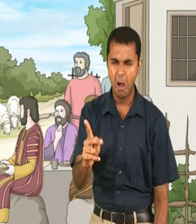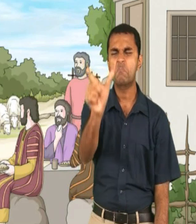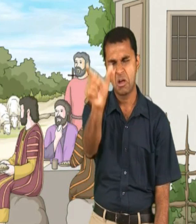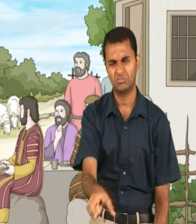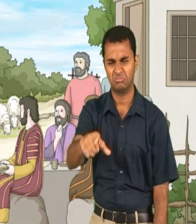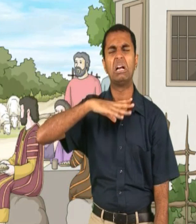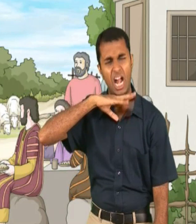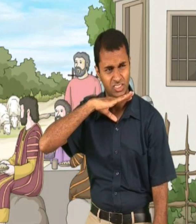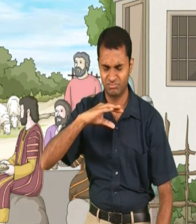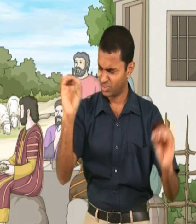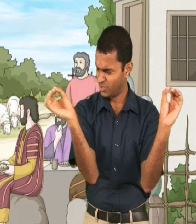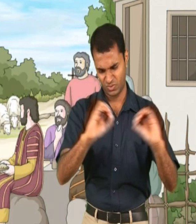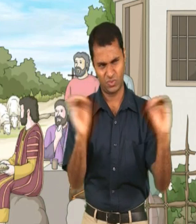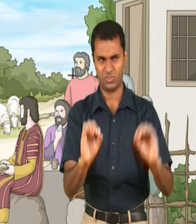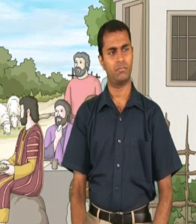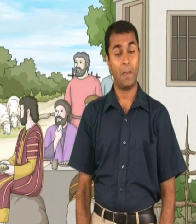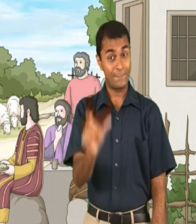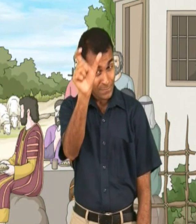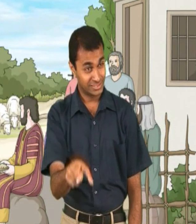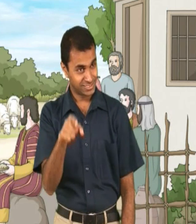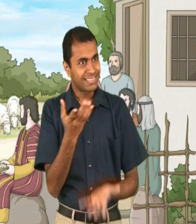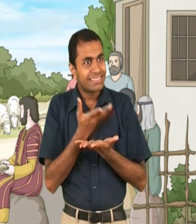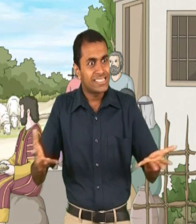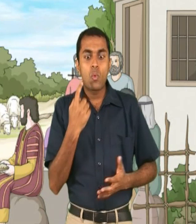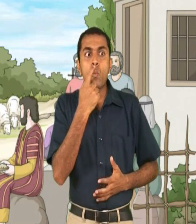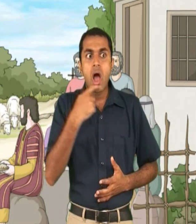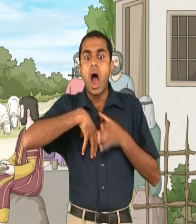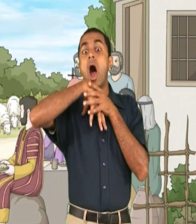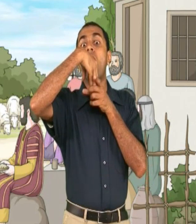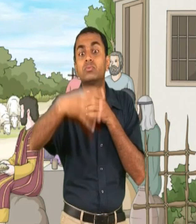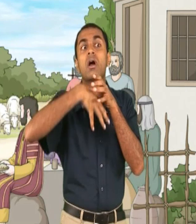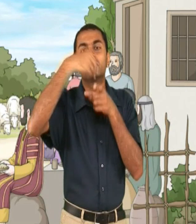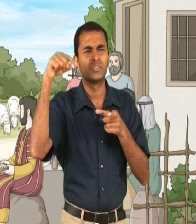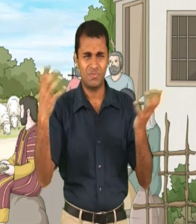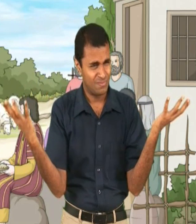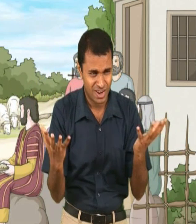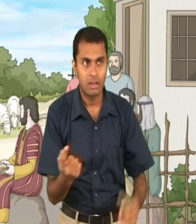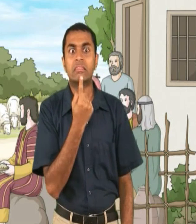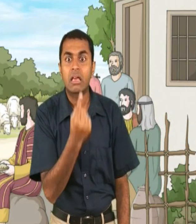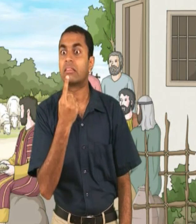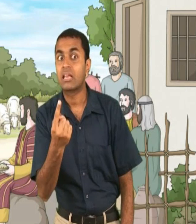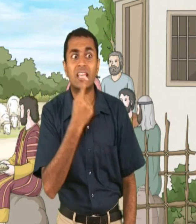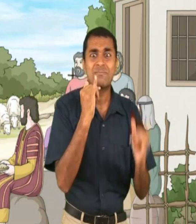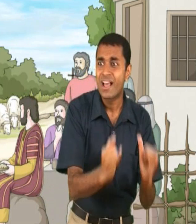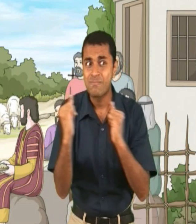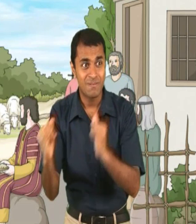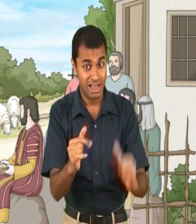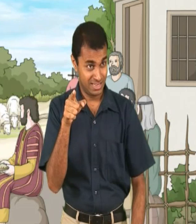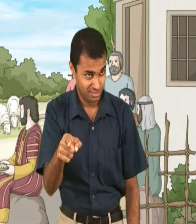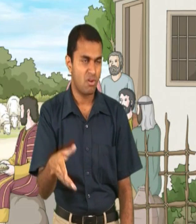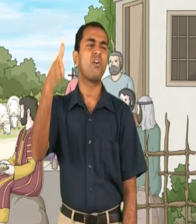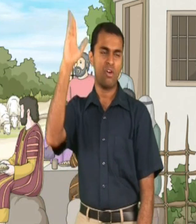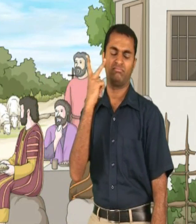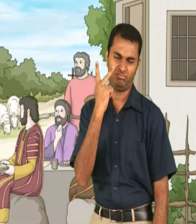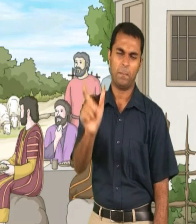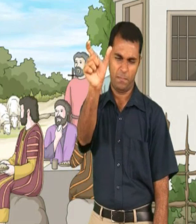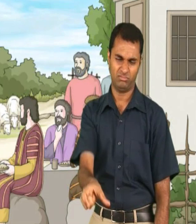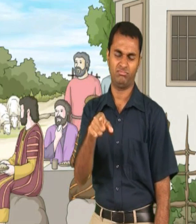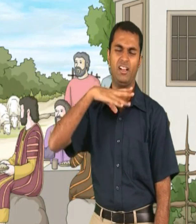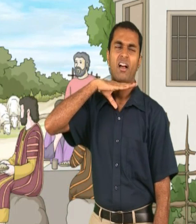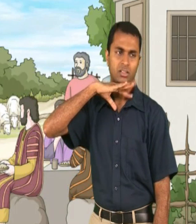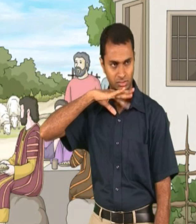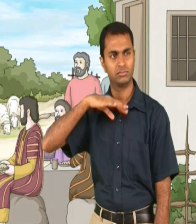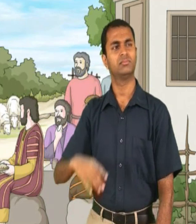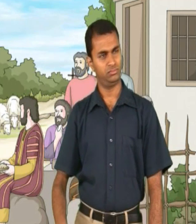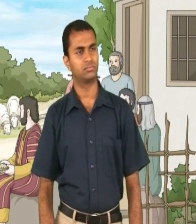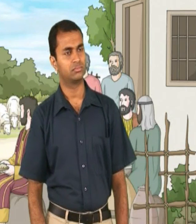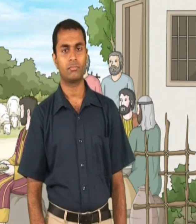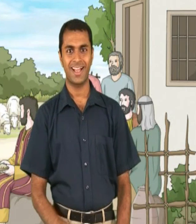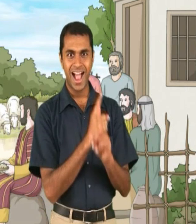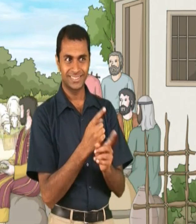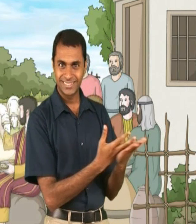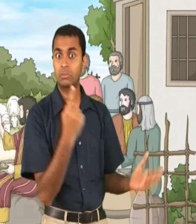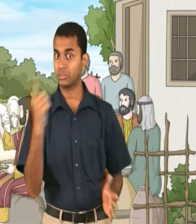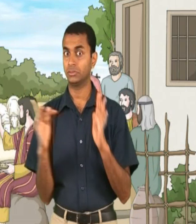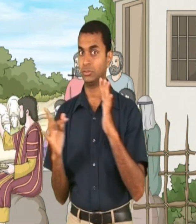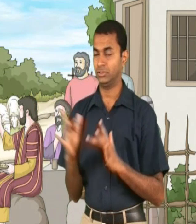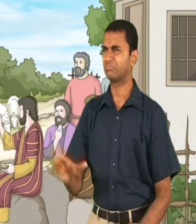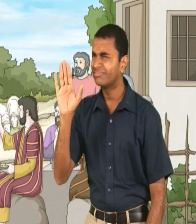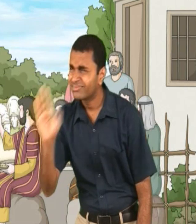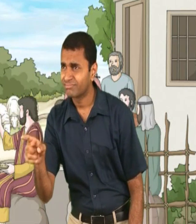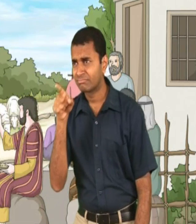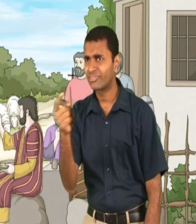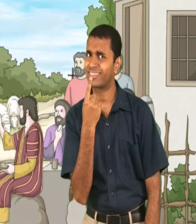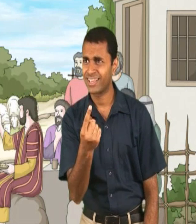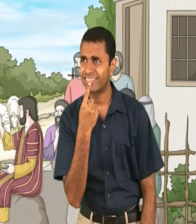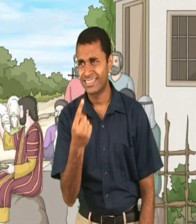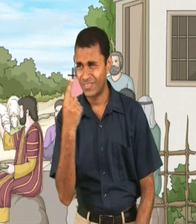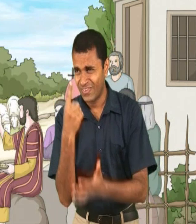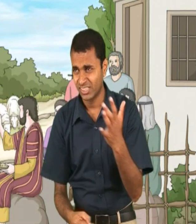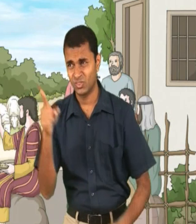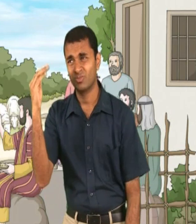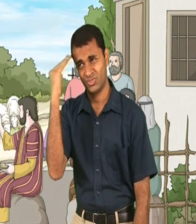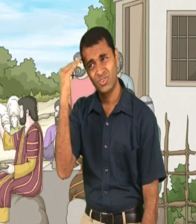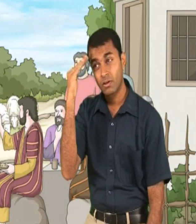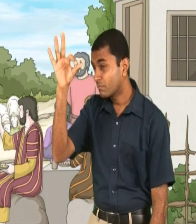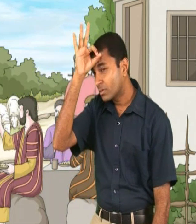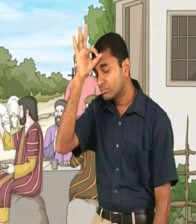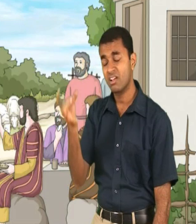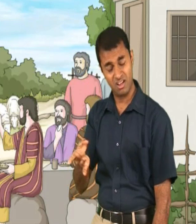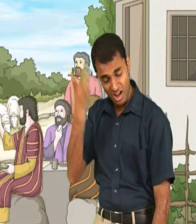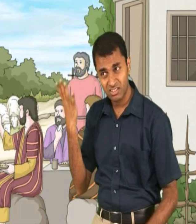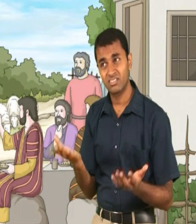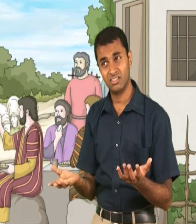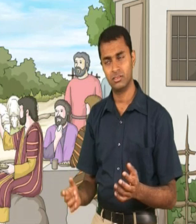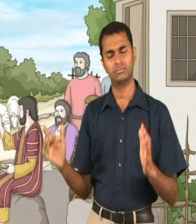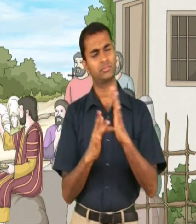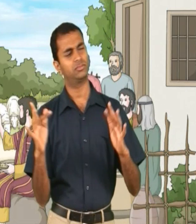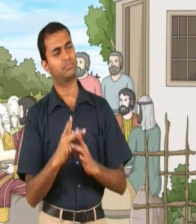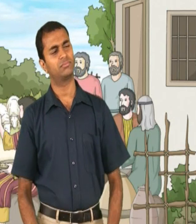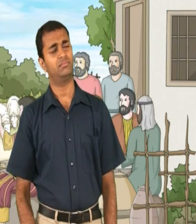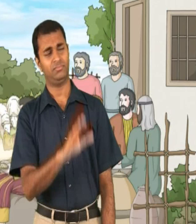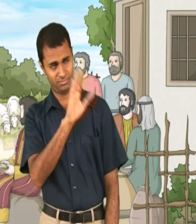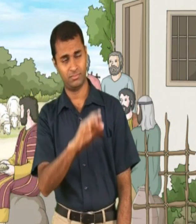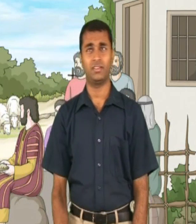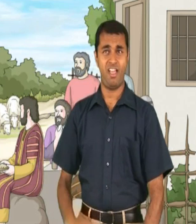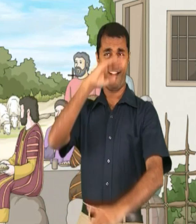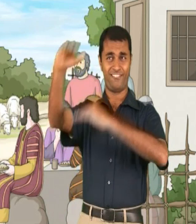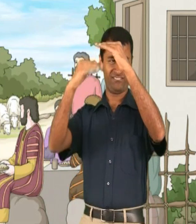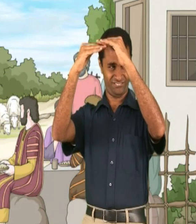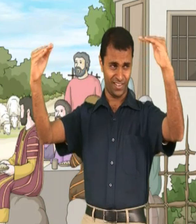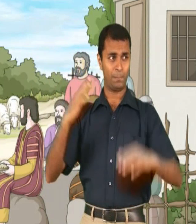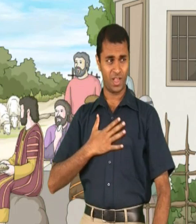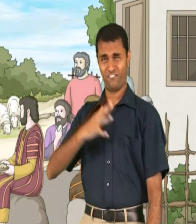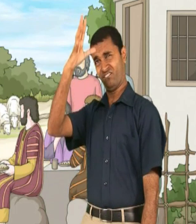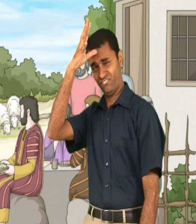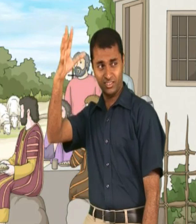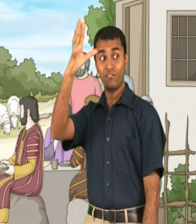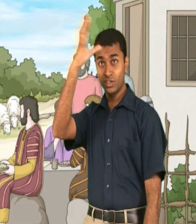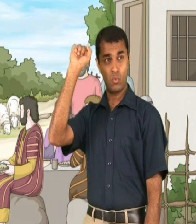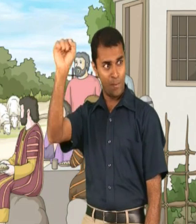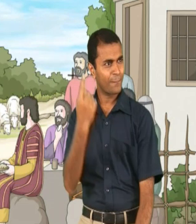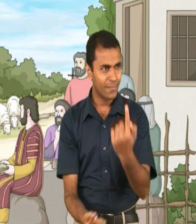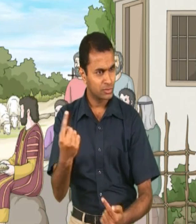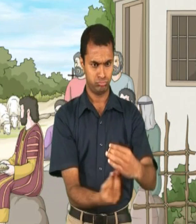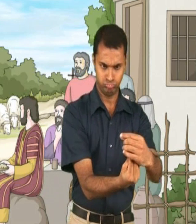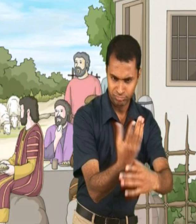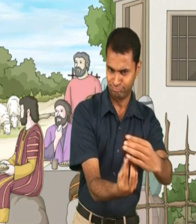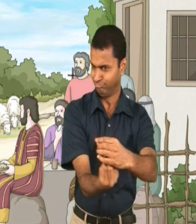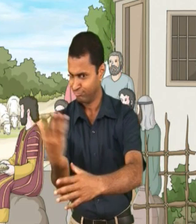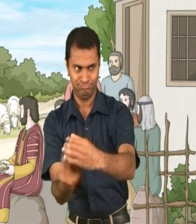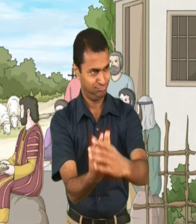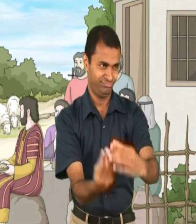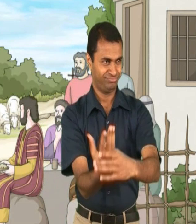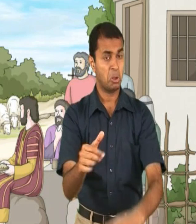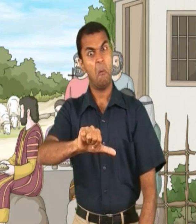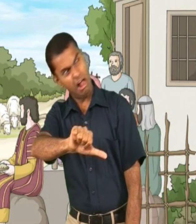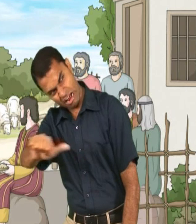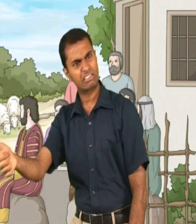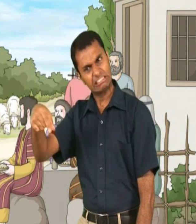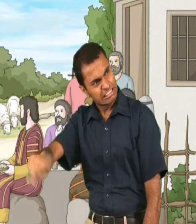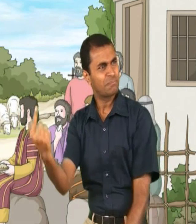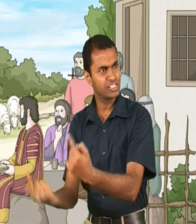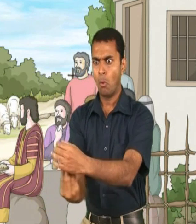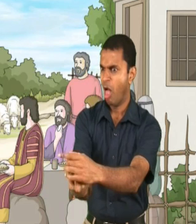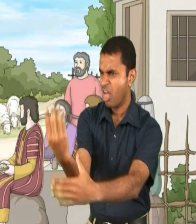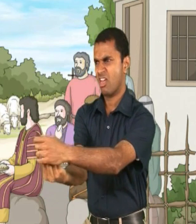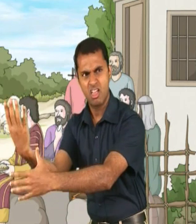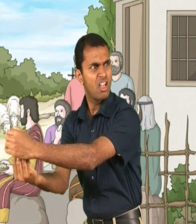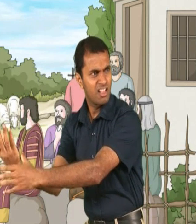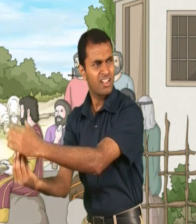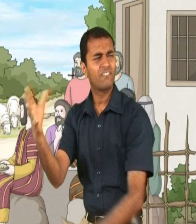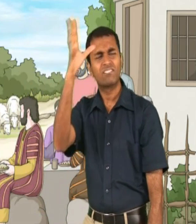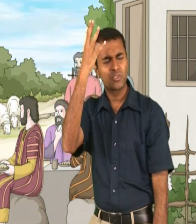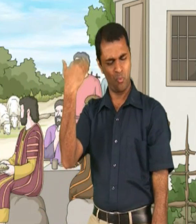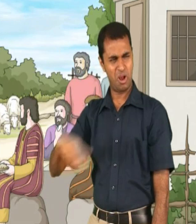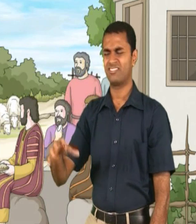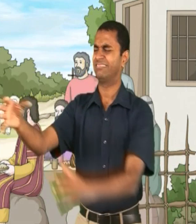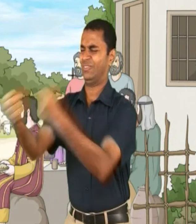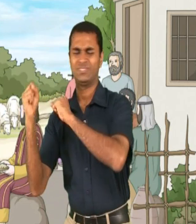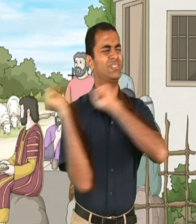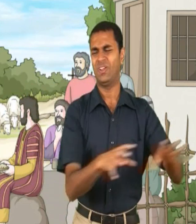But Jesus replied, “Every plant that My heavenly Father has not planted will be pulled up by its roots. Disregard them! They are blind guides.